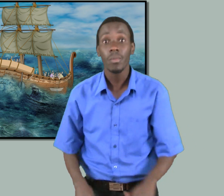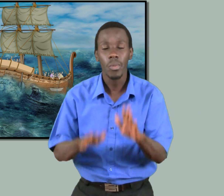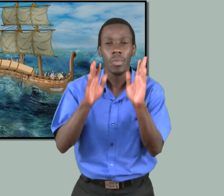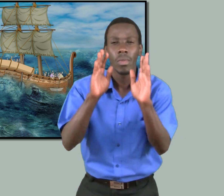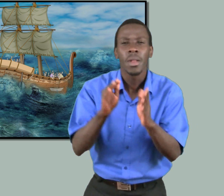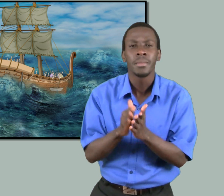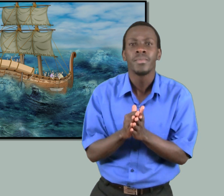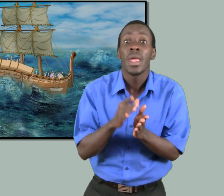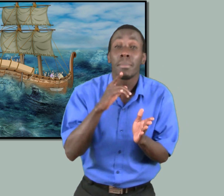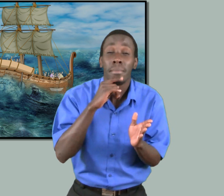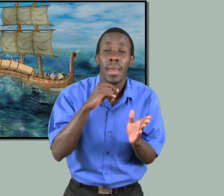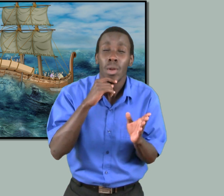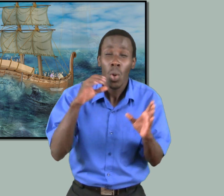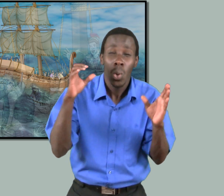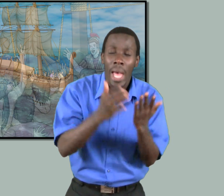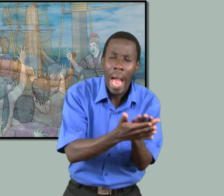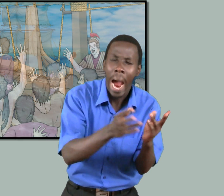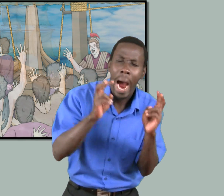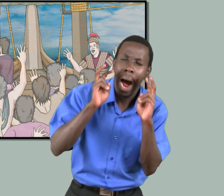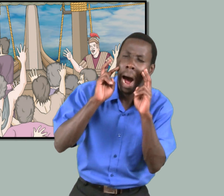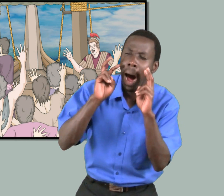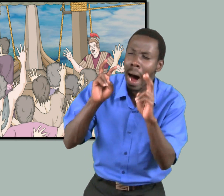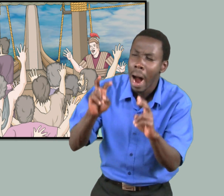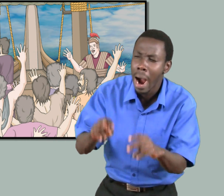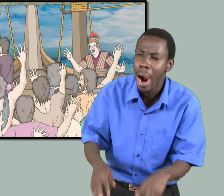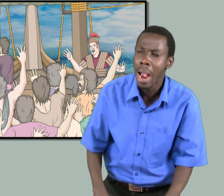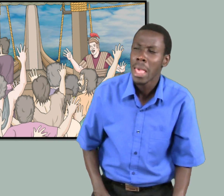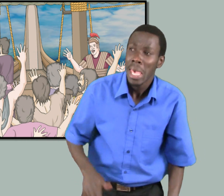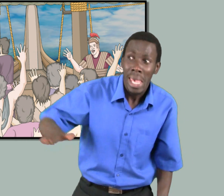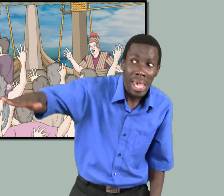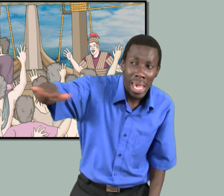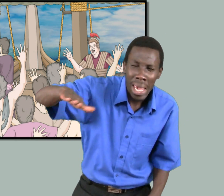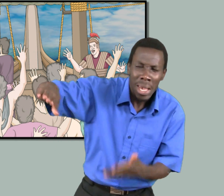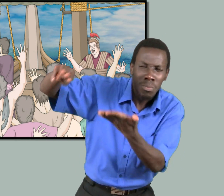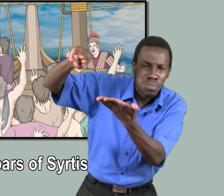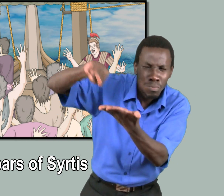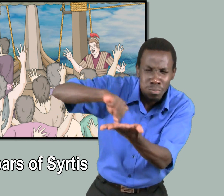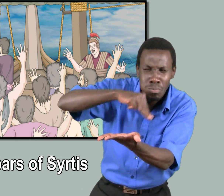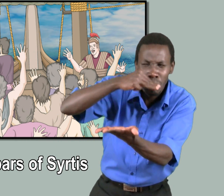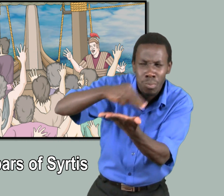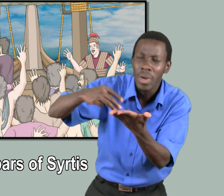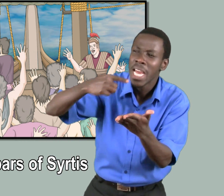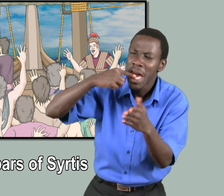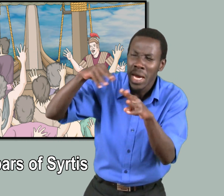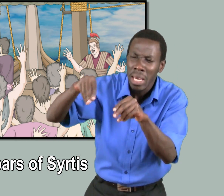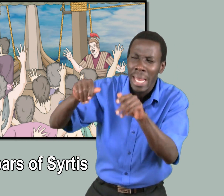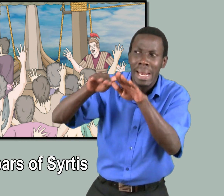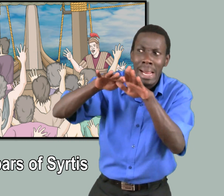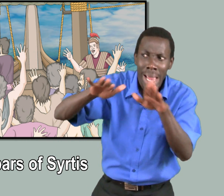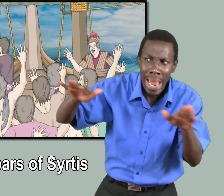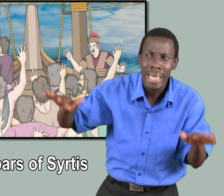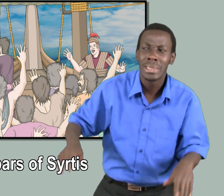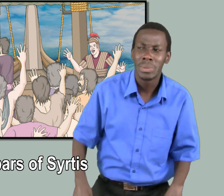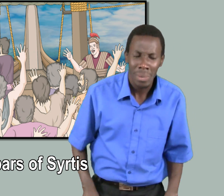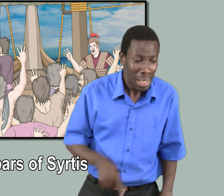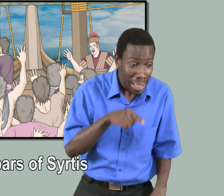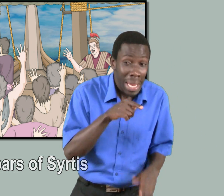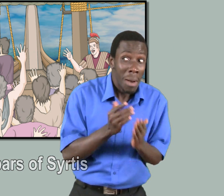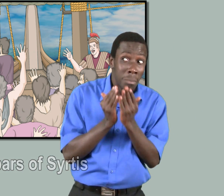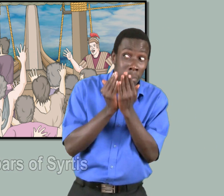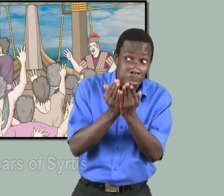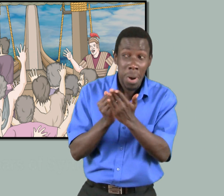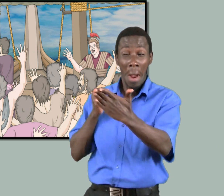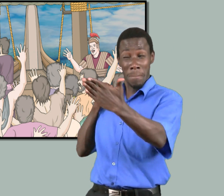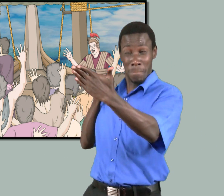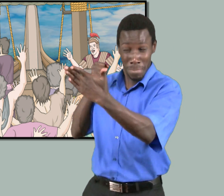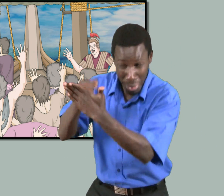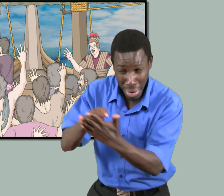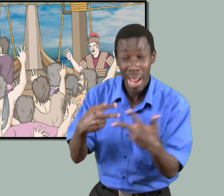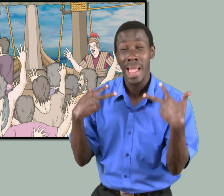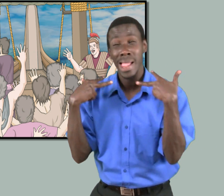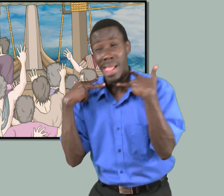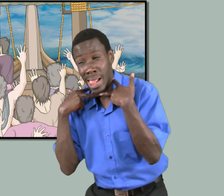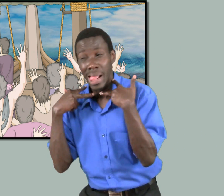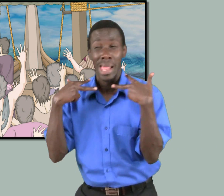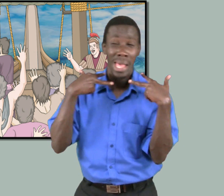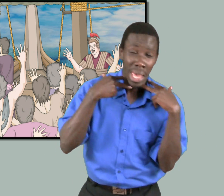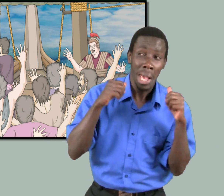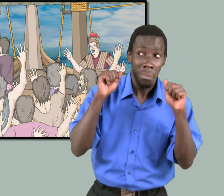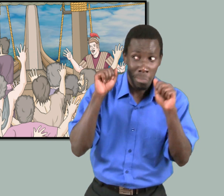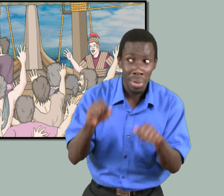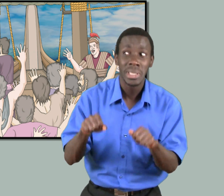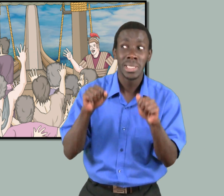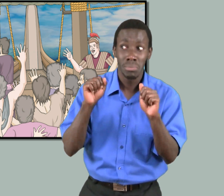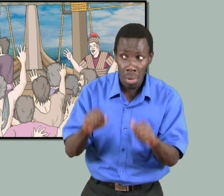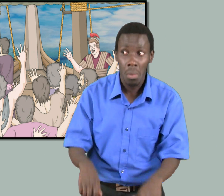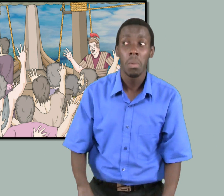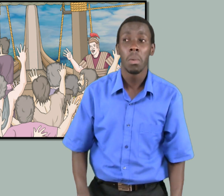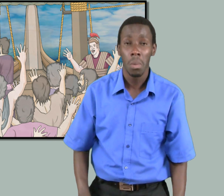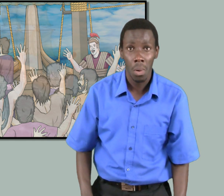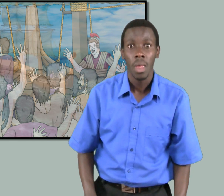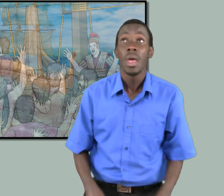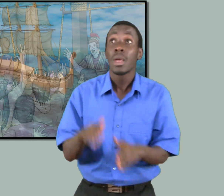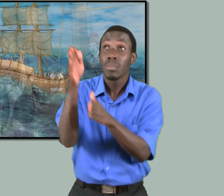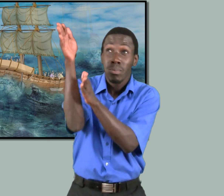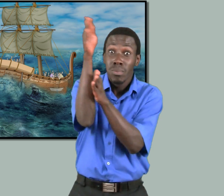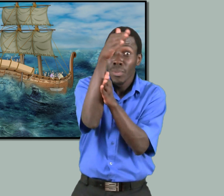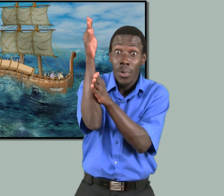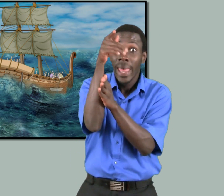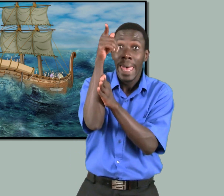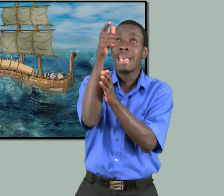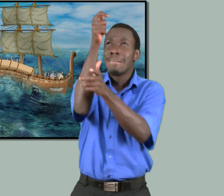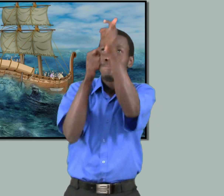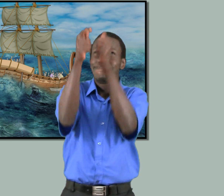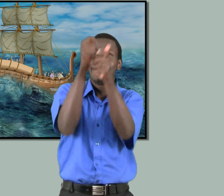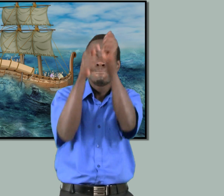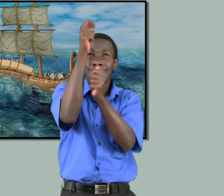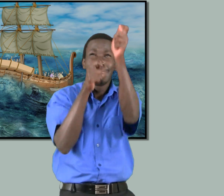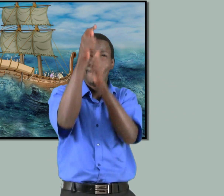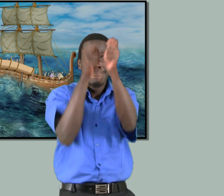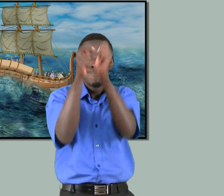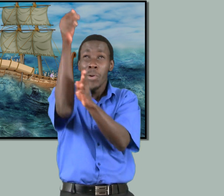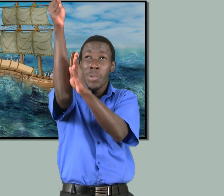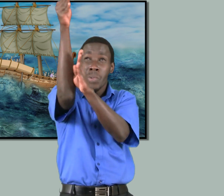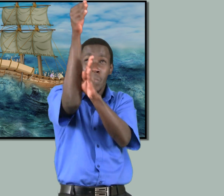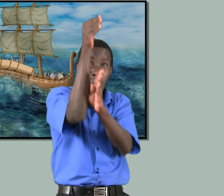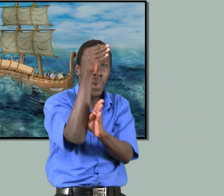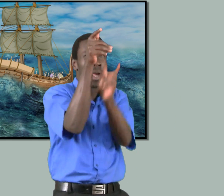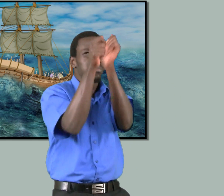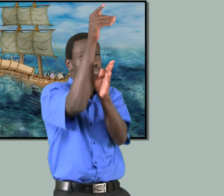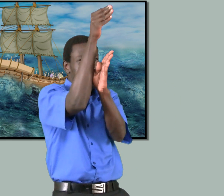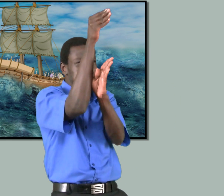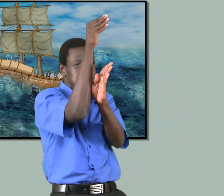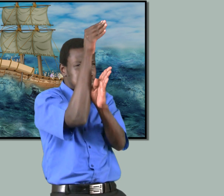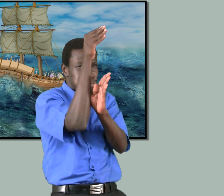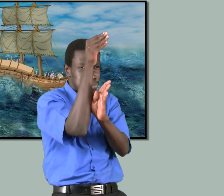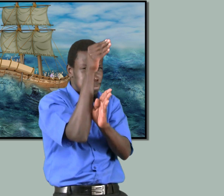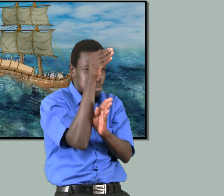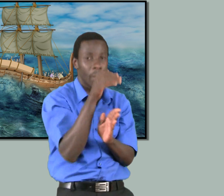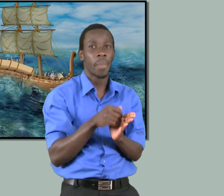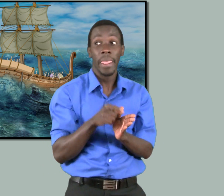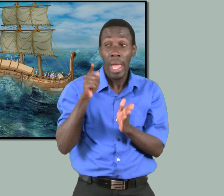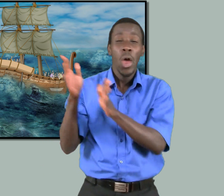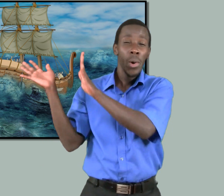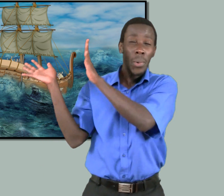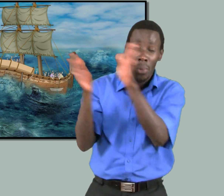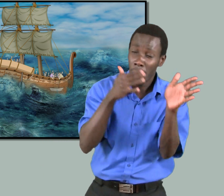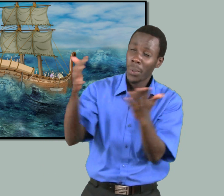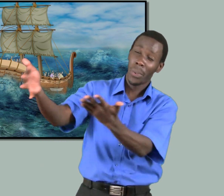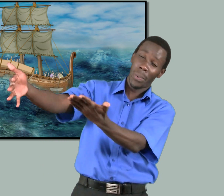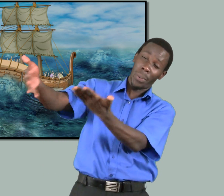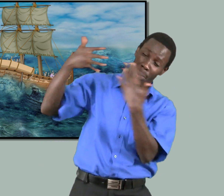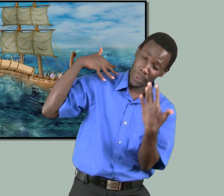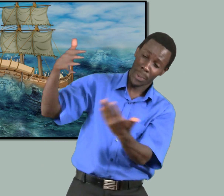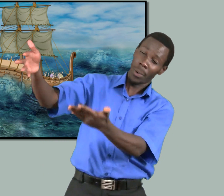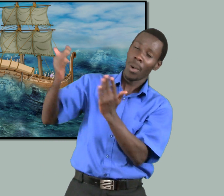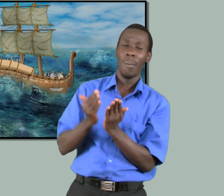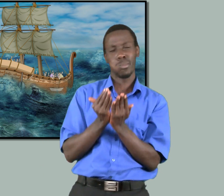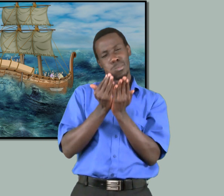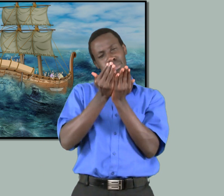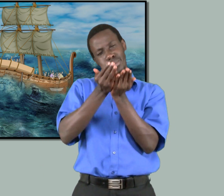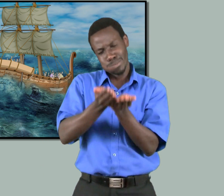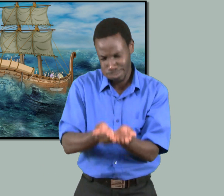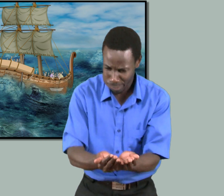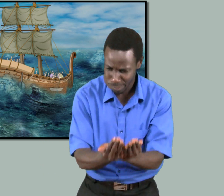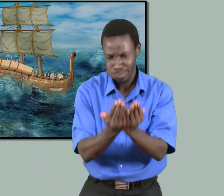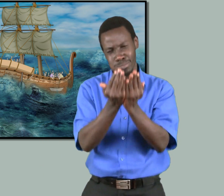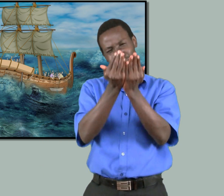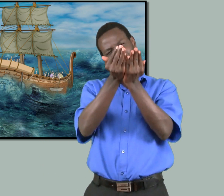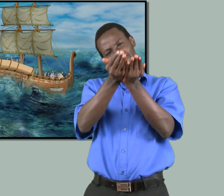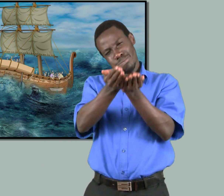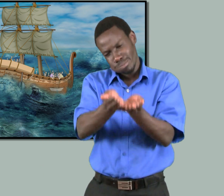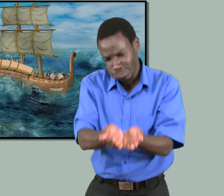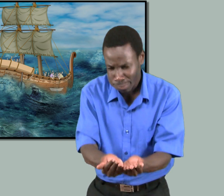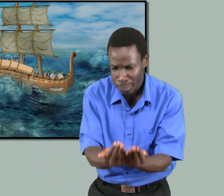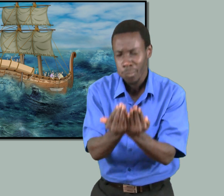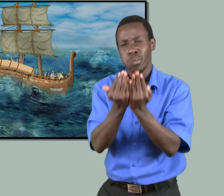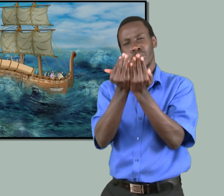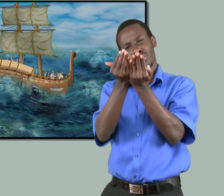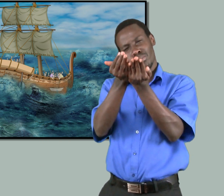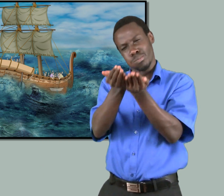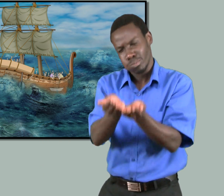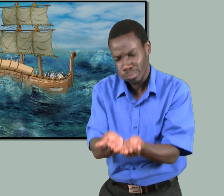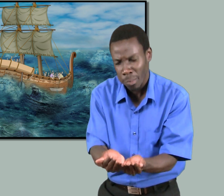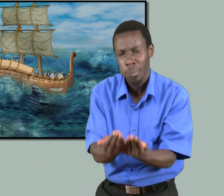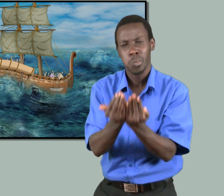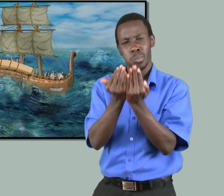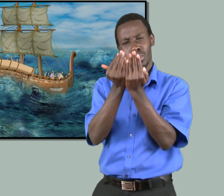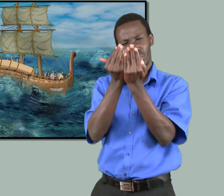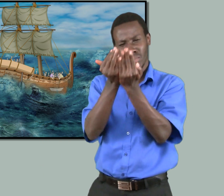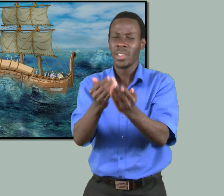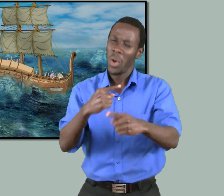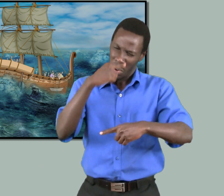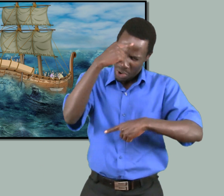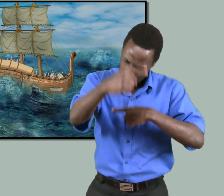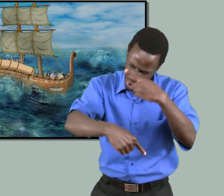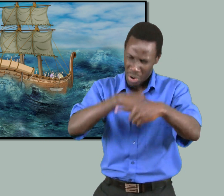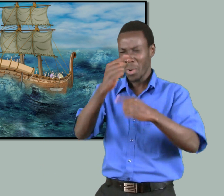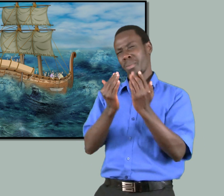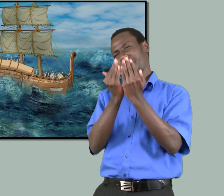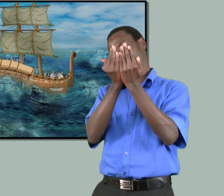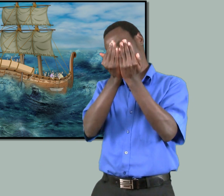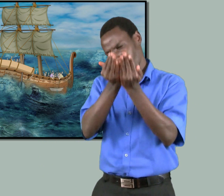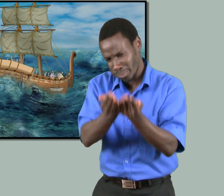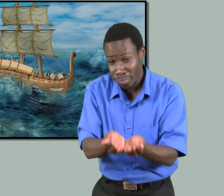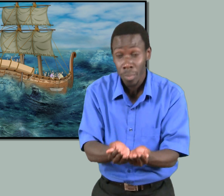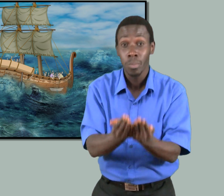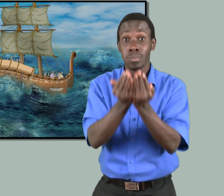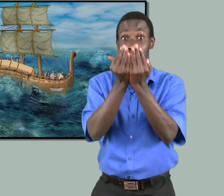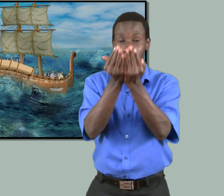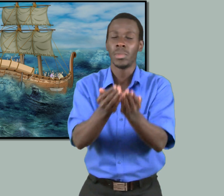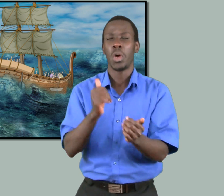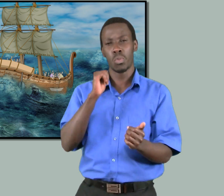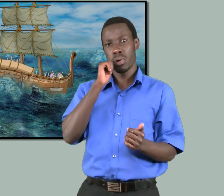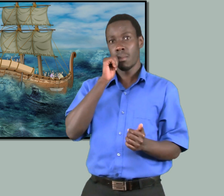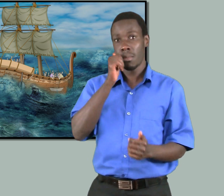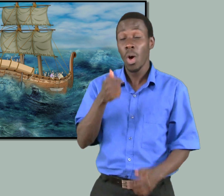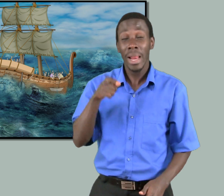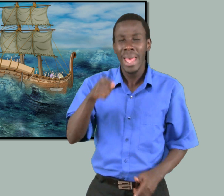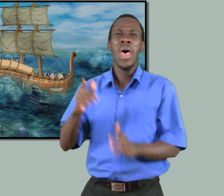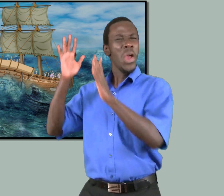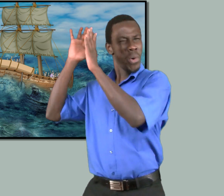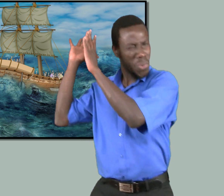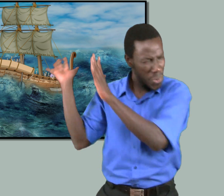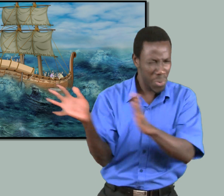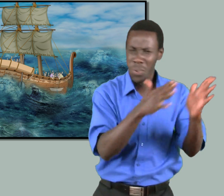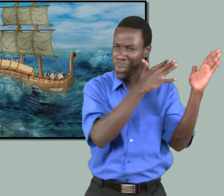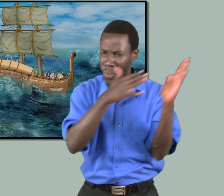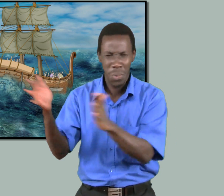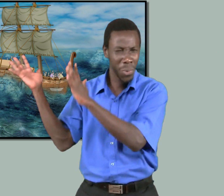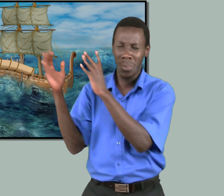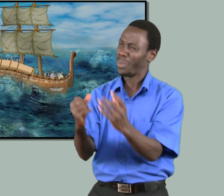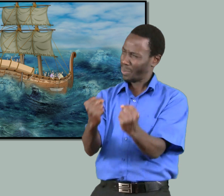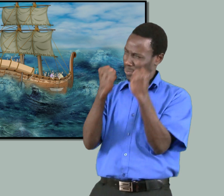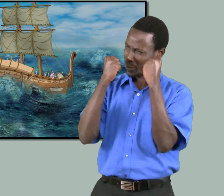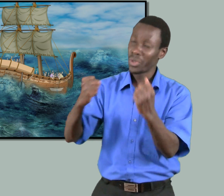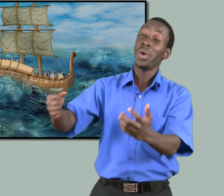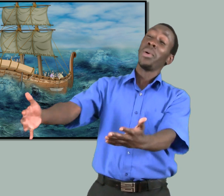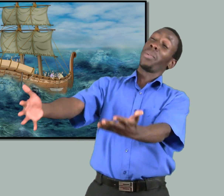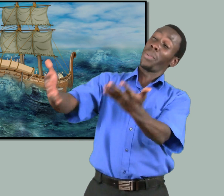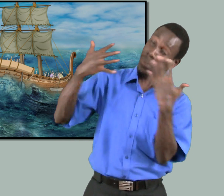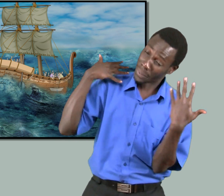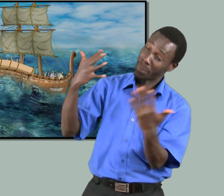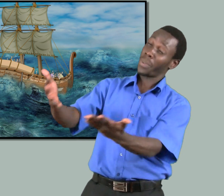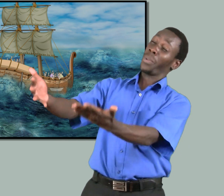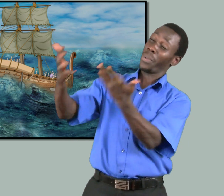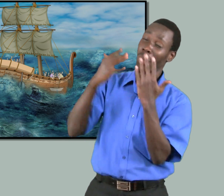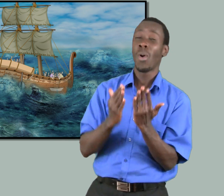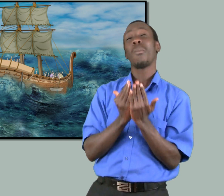And fearing that they would run aground on the sandbars of Syrtis, they lowered the sea anchor and were driven along.